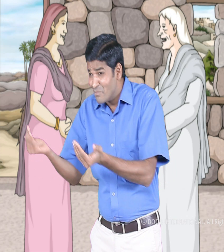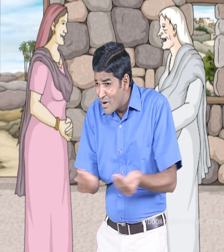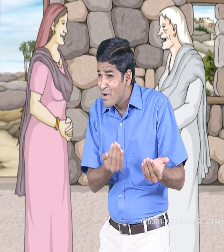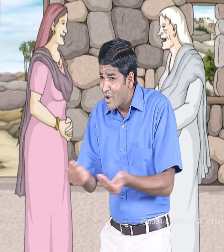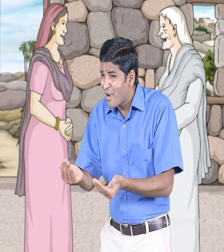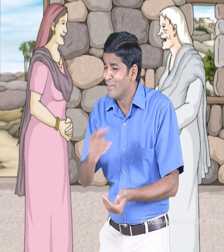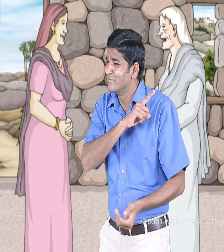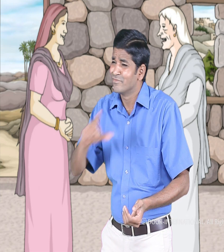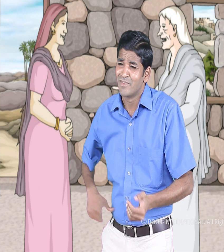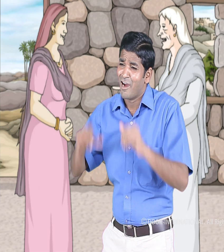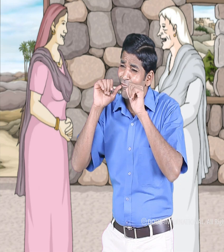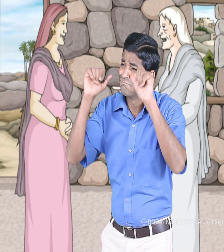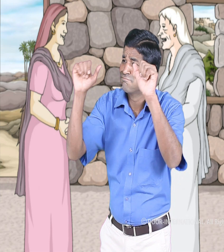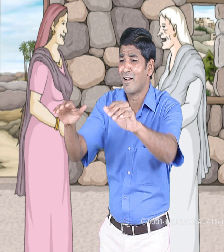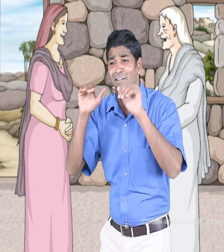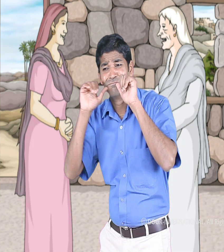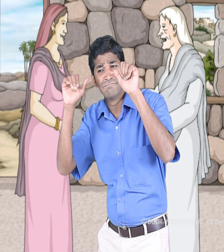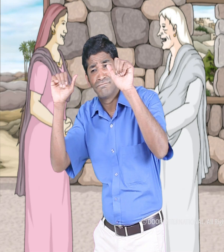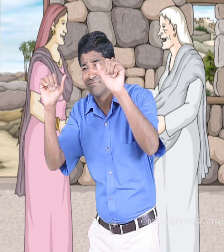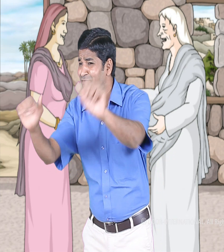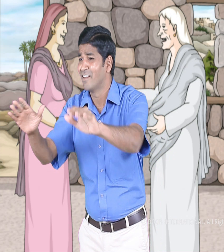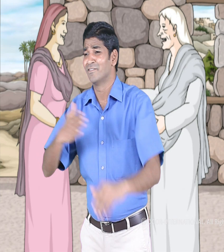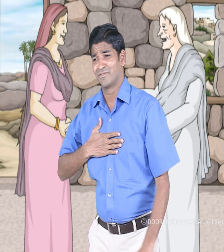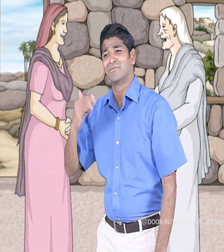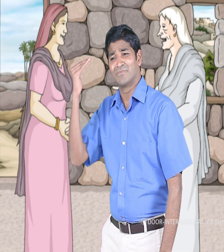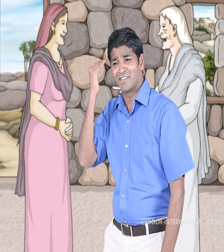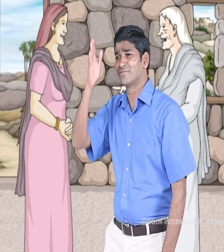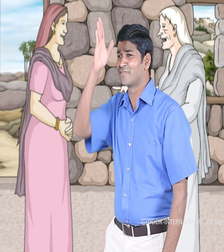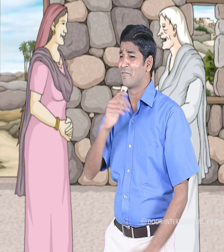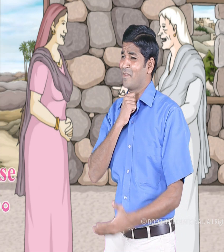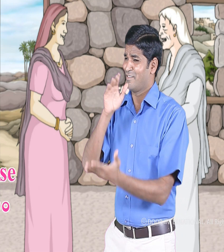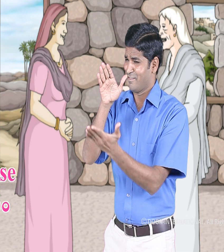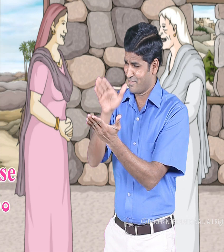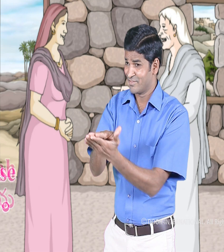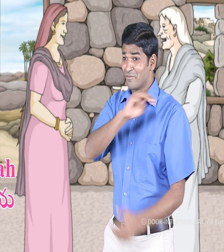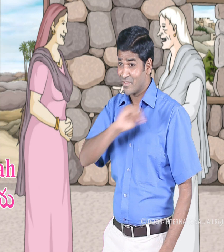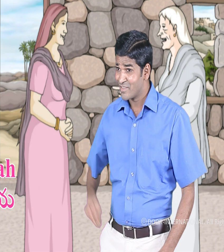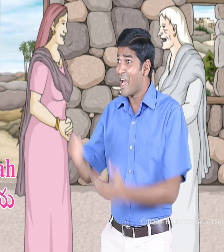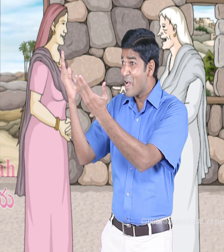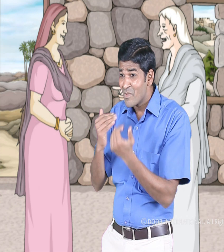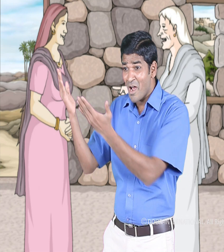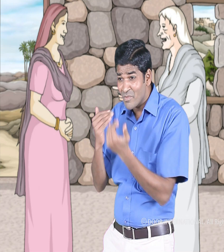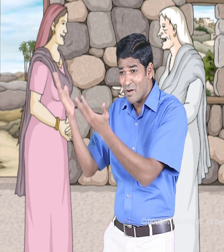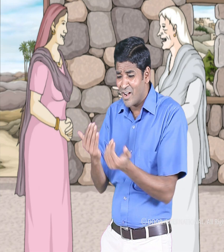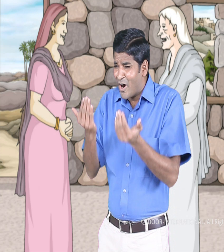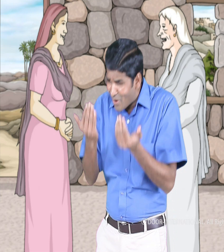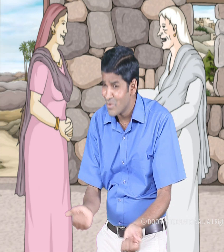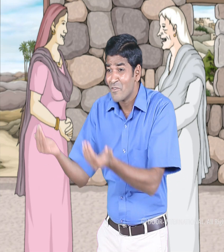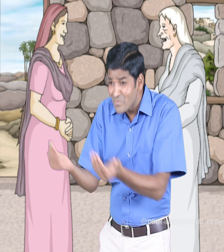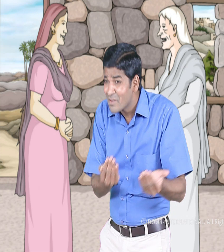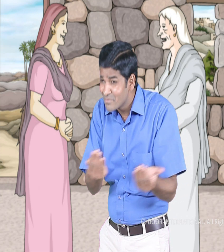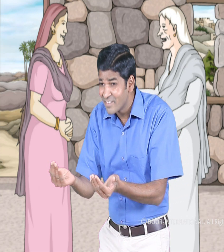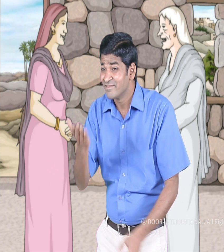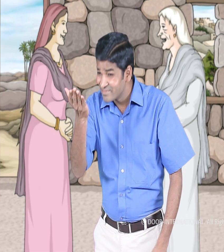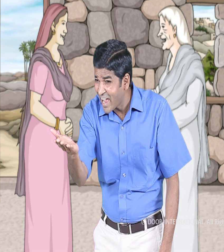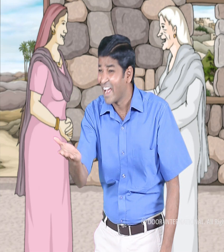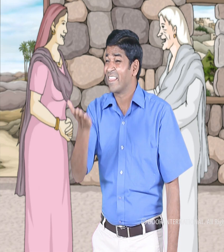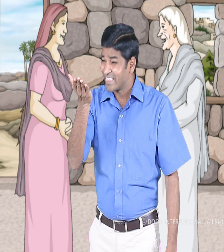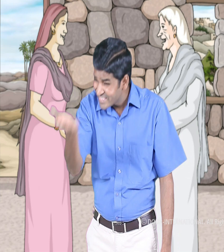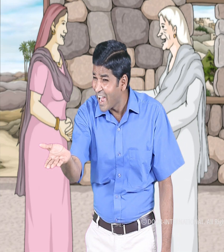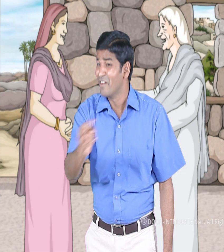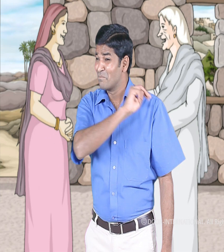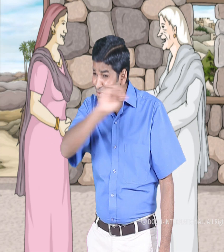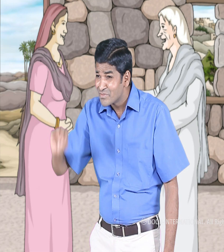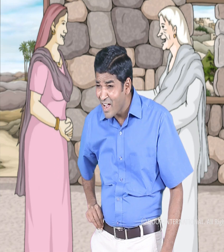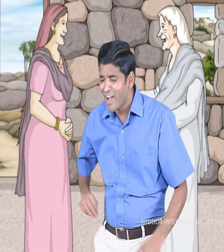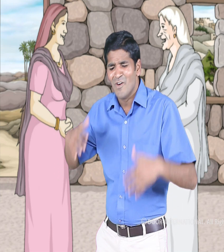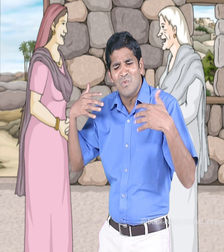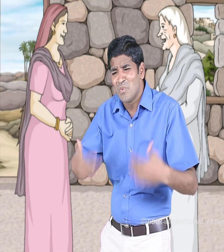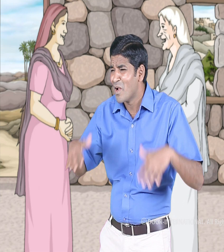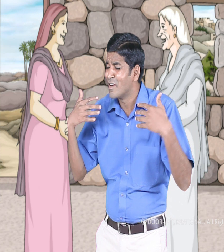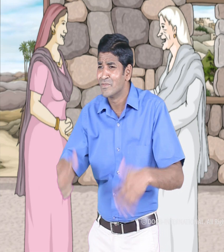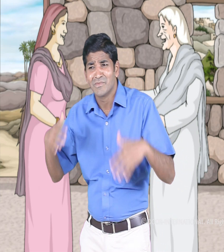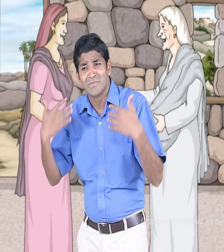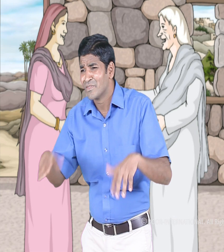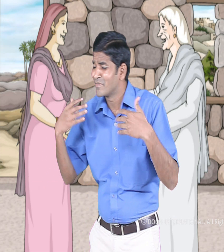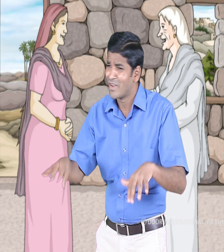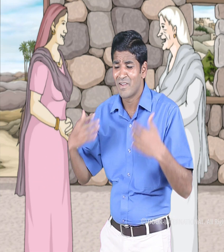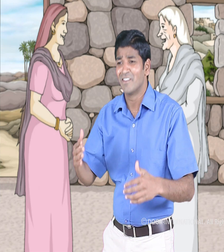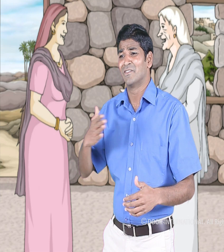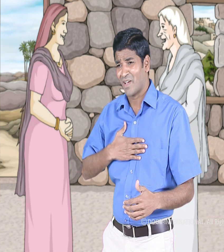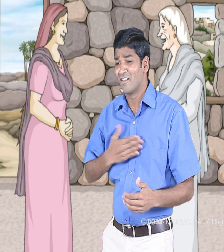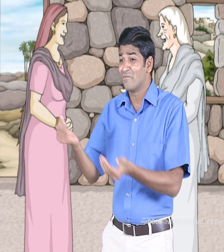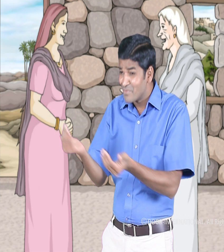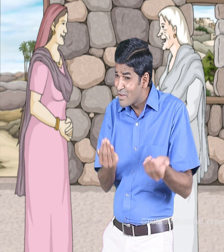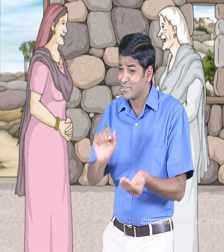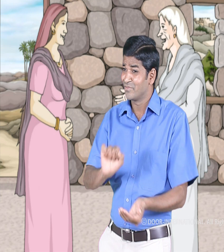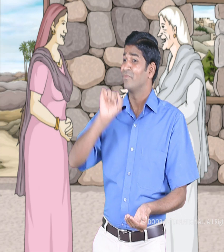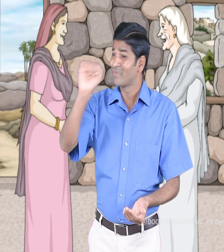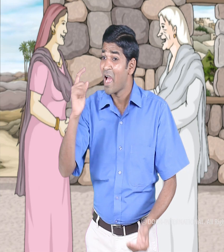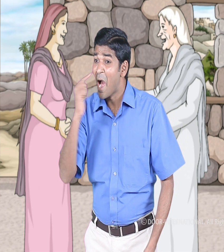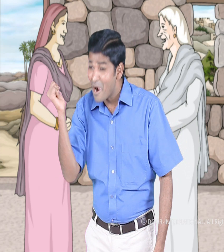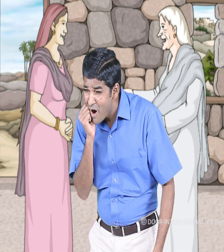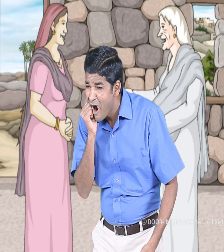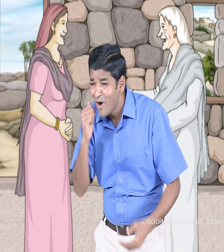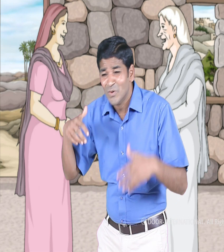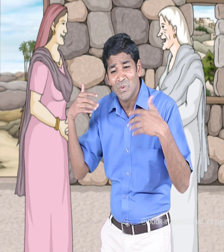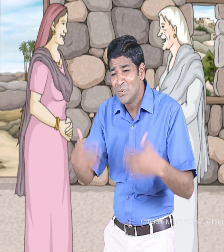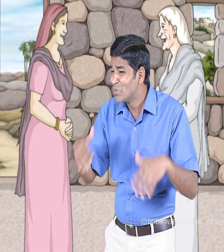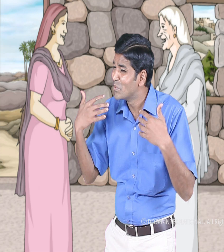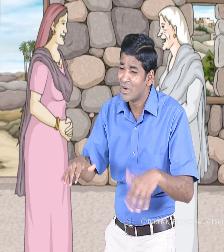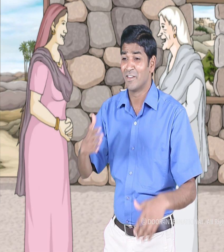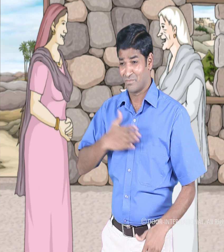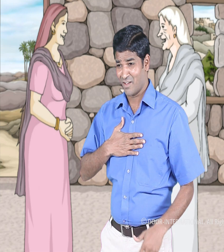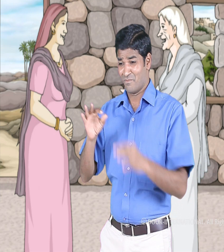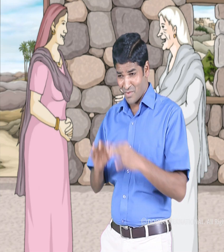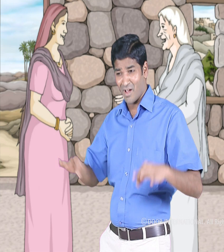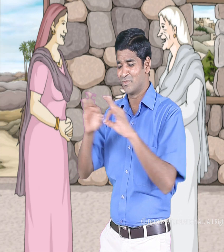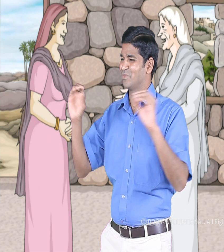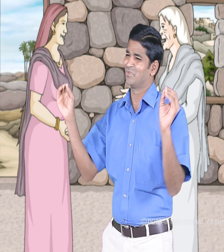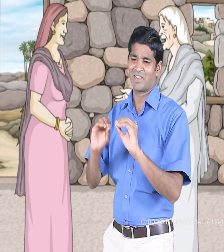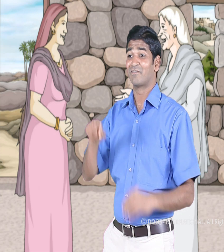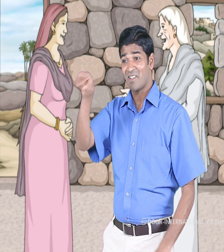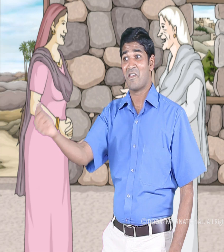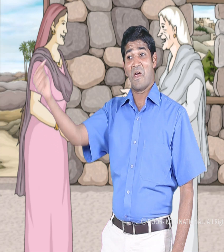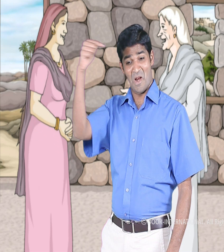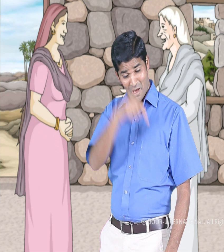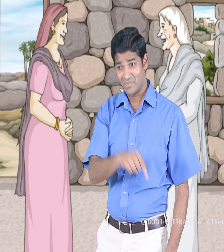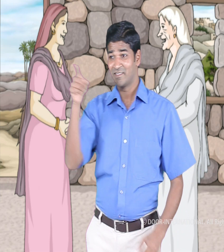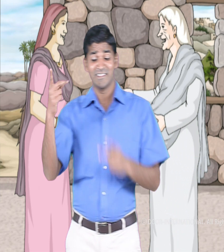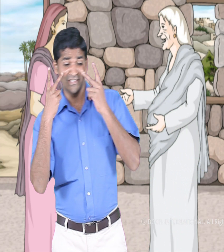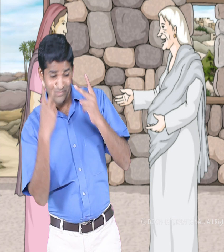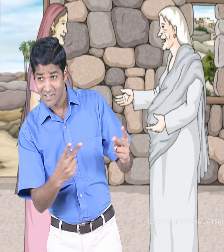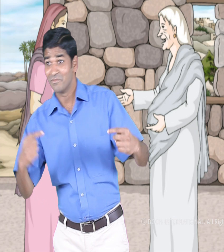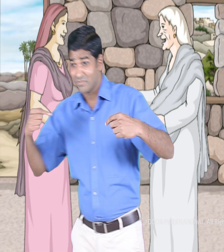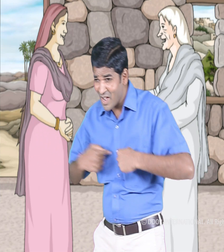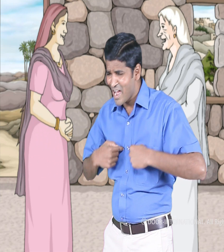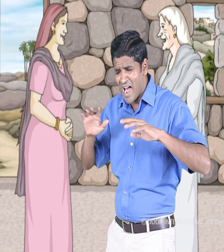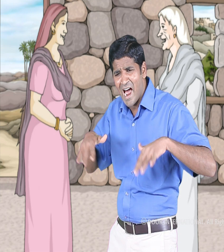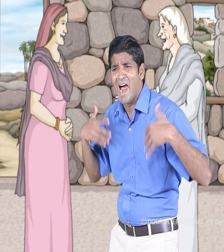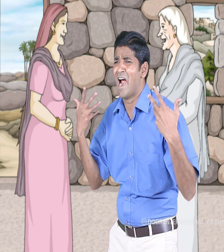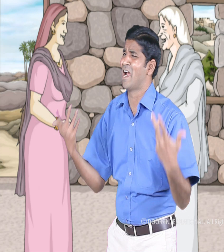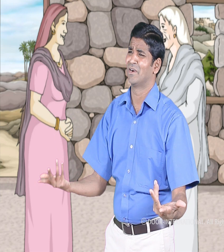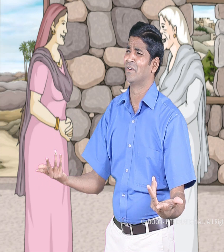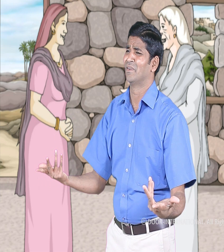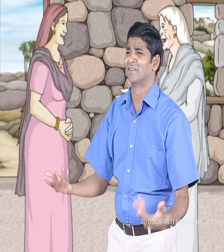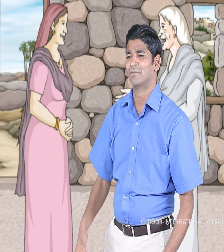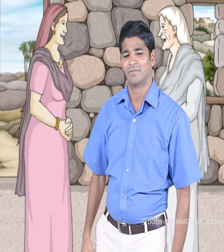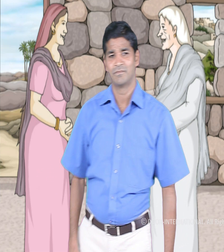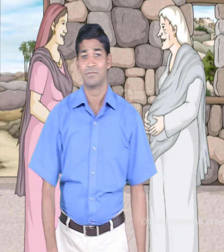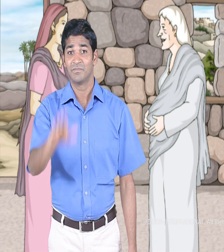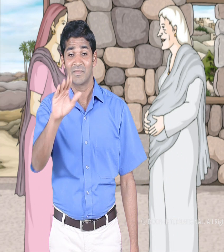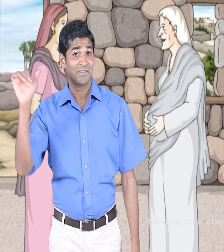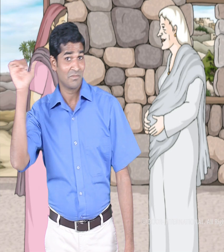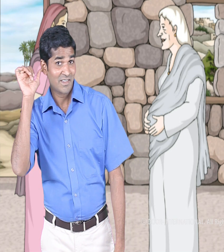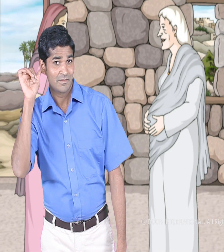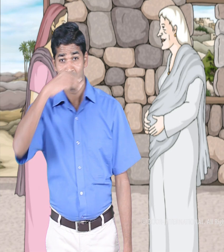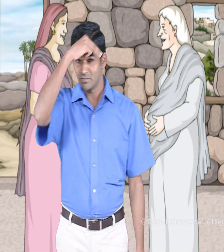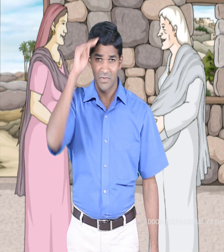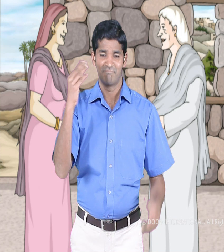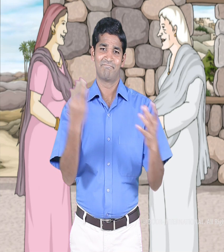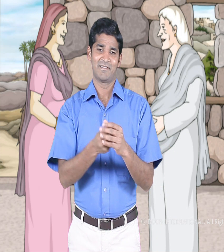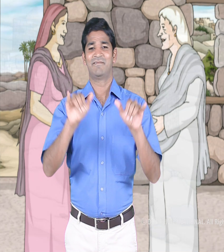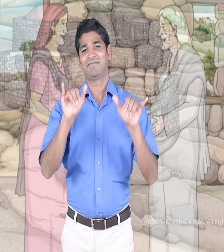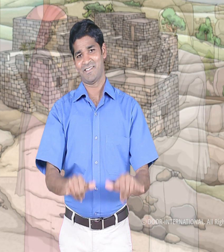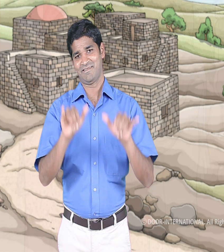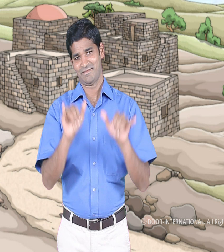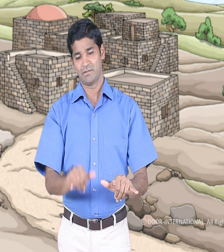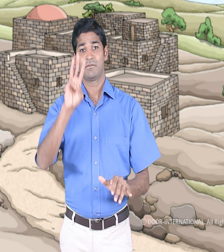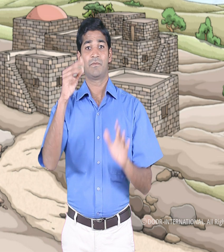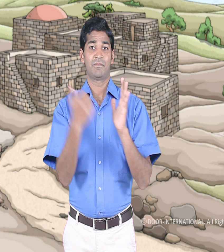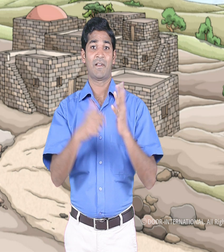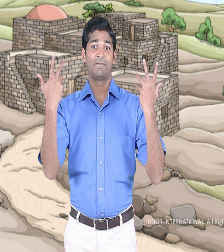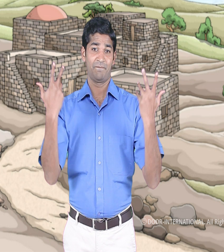He has performed mighty deeds with His arm; He has scattered those who are proud in the thoughts of their hearts. He has brought down rulers from their thrones, but has exalted the humble. He has filled the hungry with good things, but has sent the rich away empty. He has helped His servant Israel, remembering to be merciful, as He promised to our fathers, to Abraham and his descendants forever.”